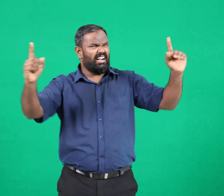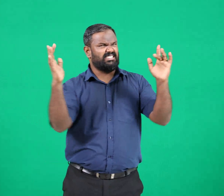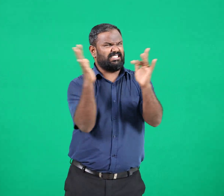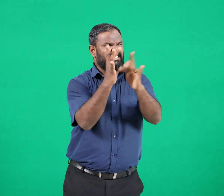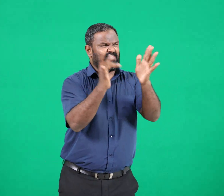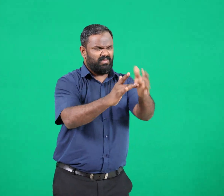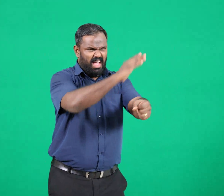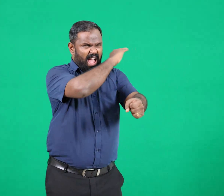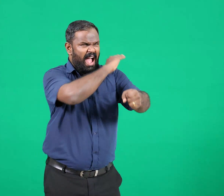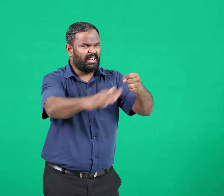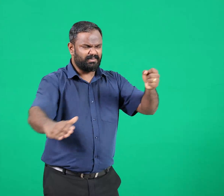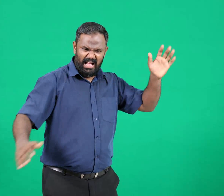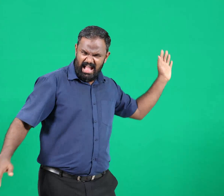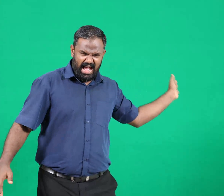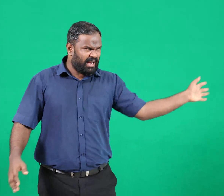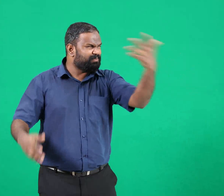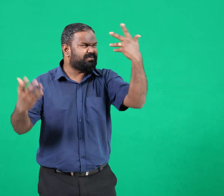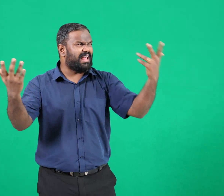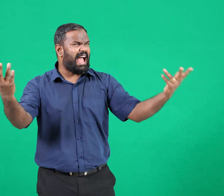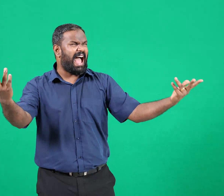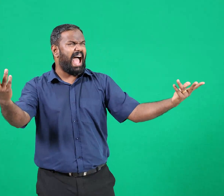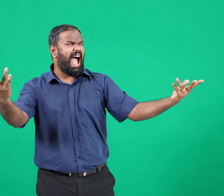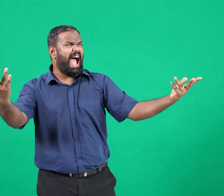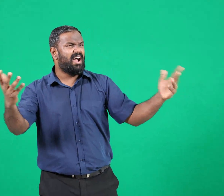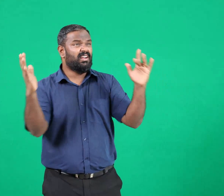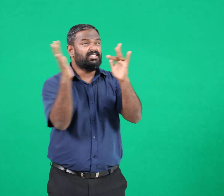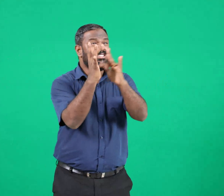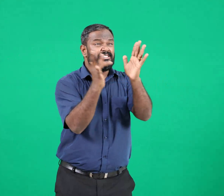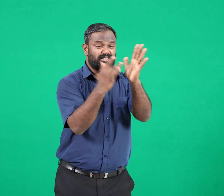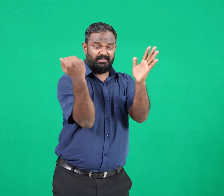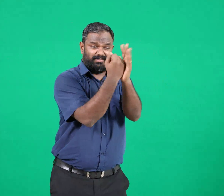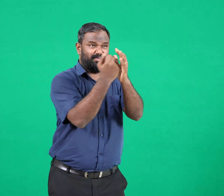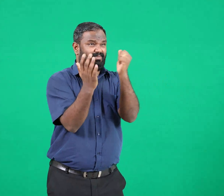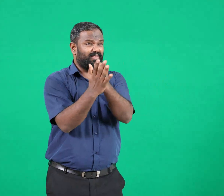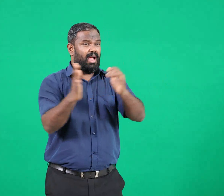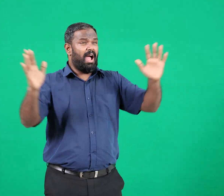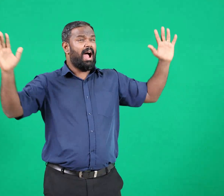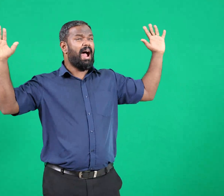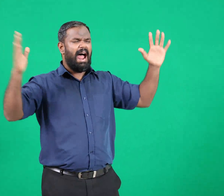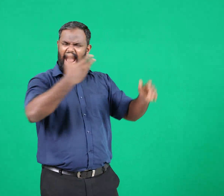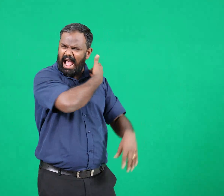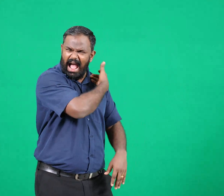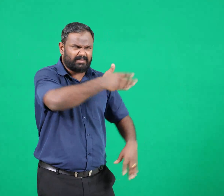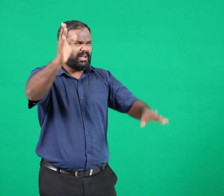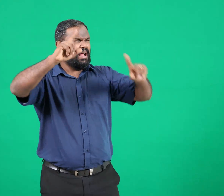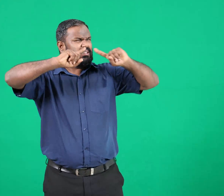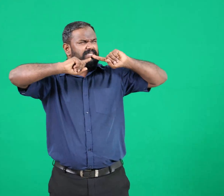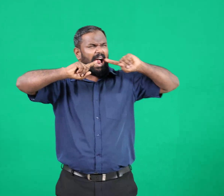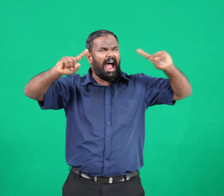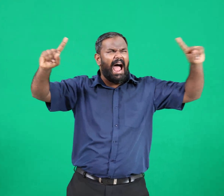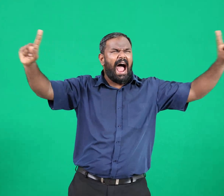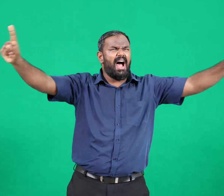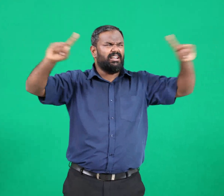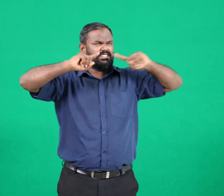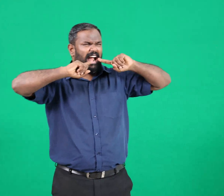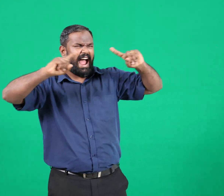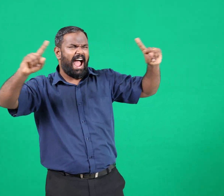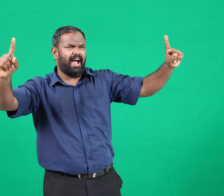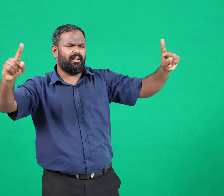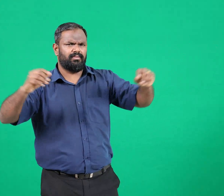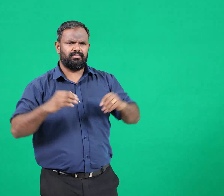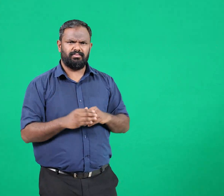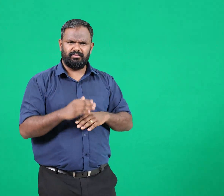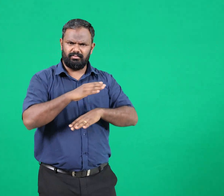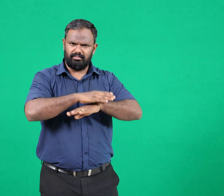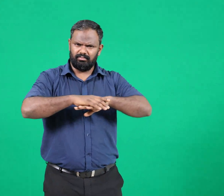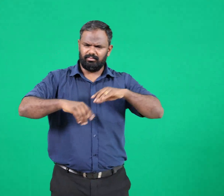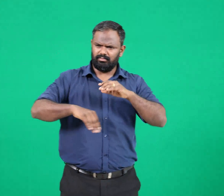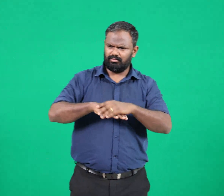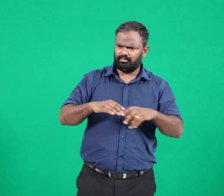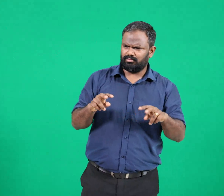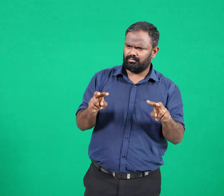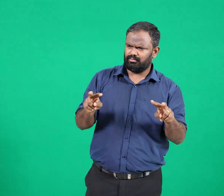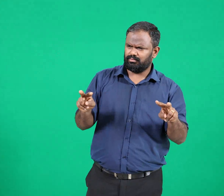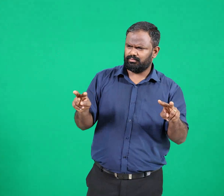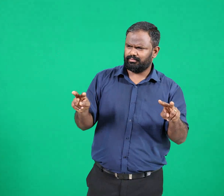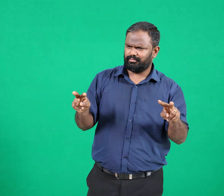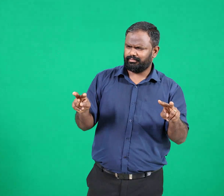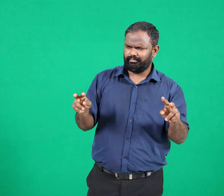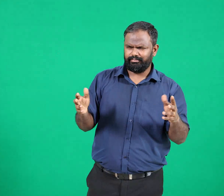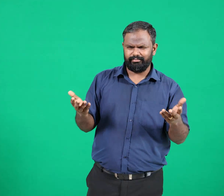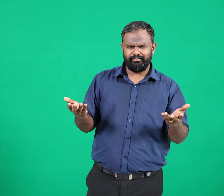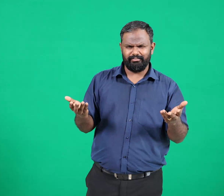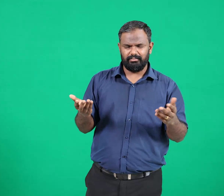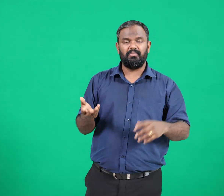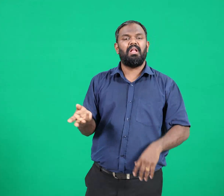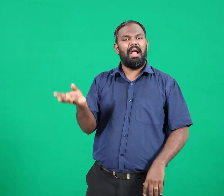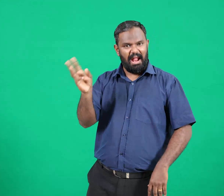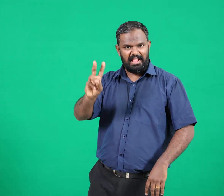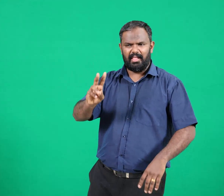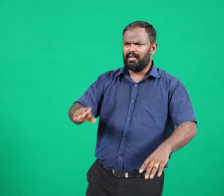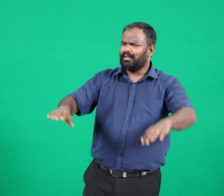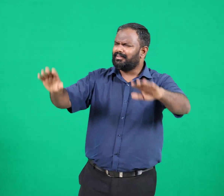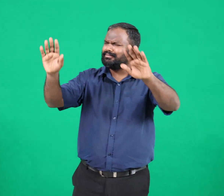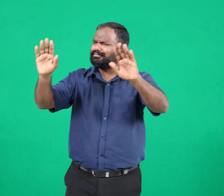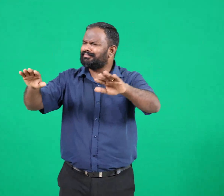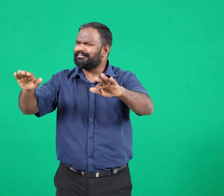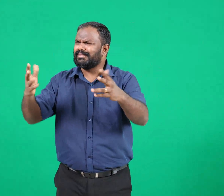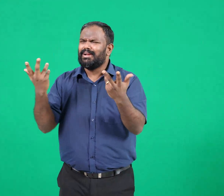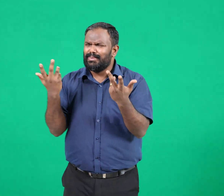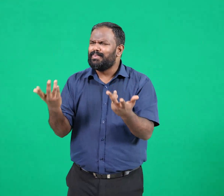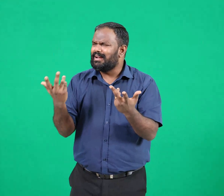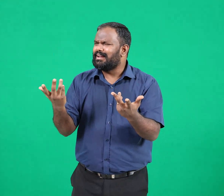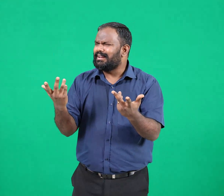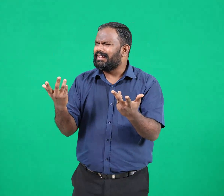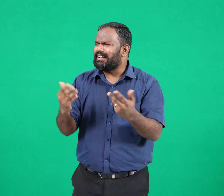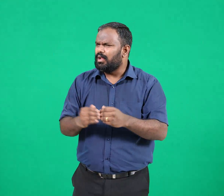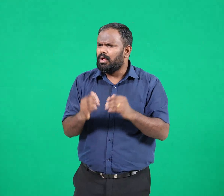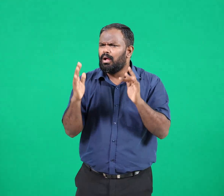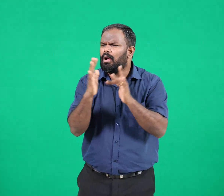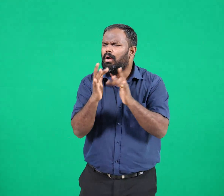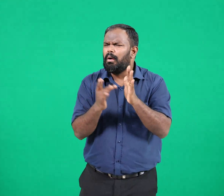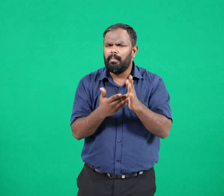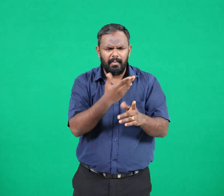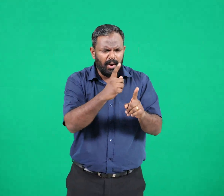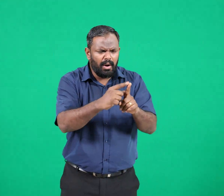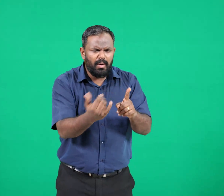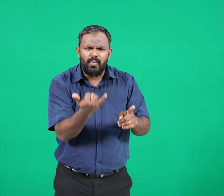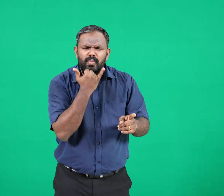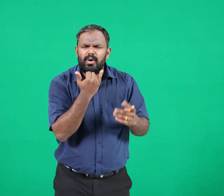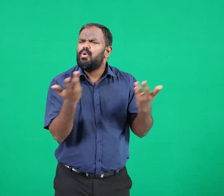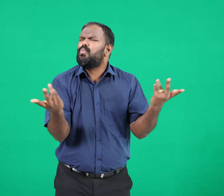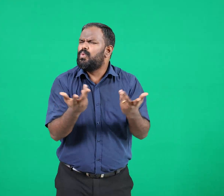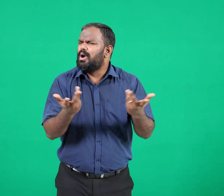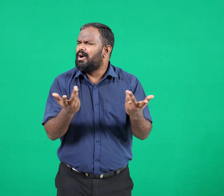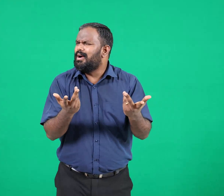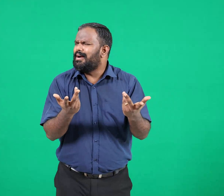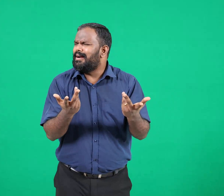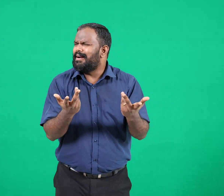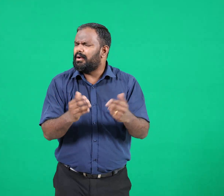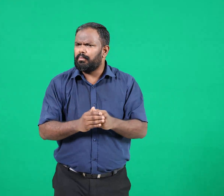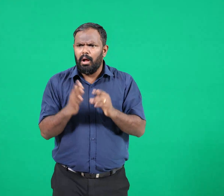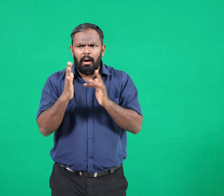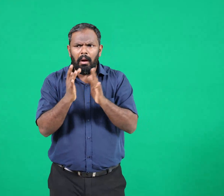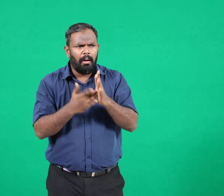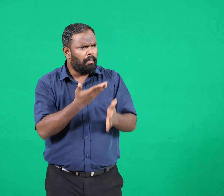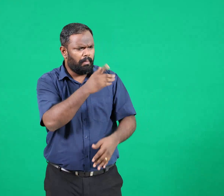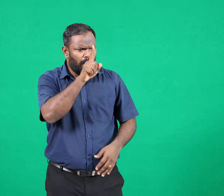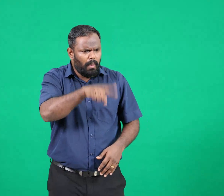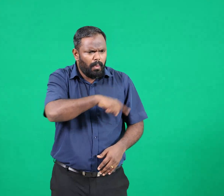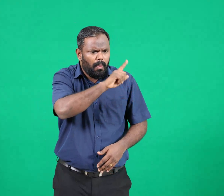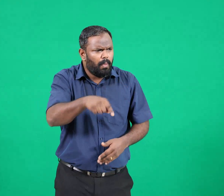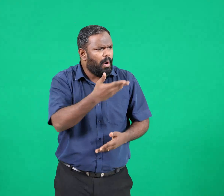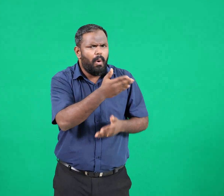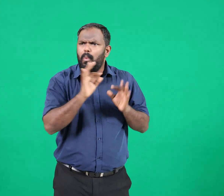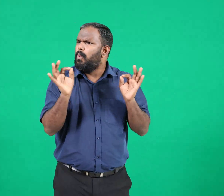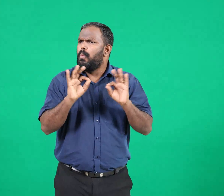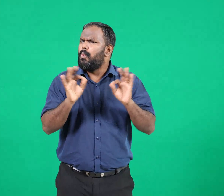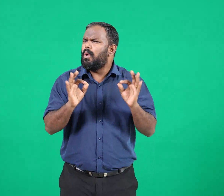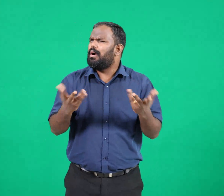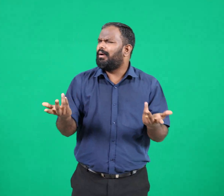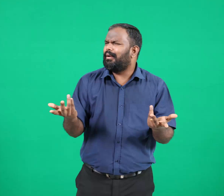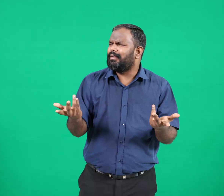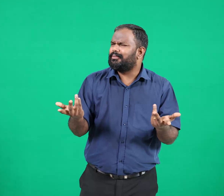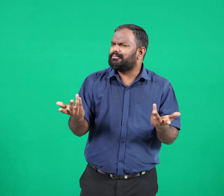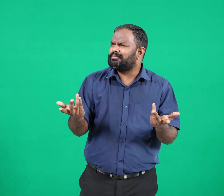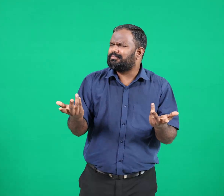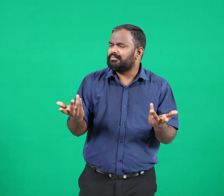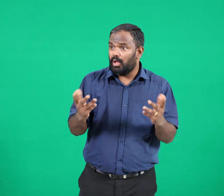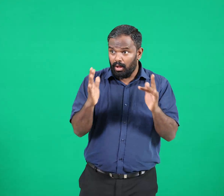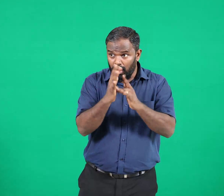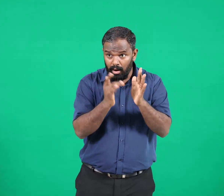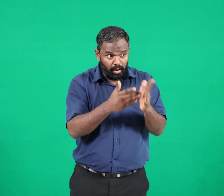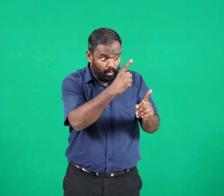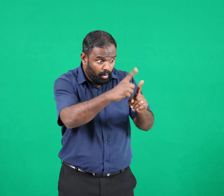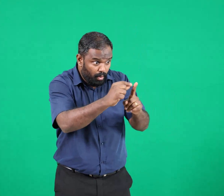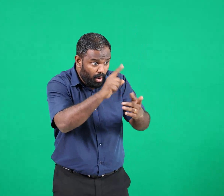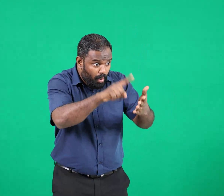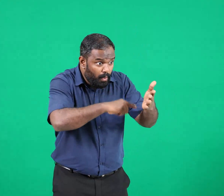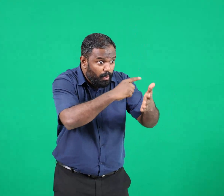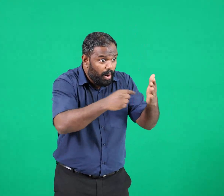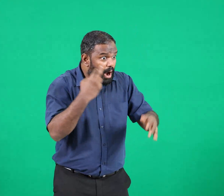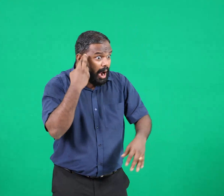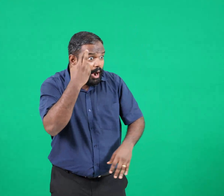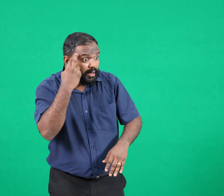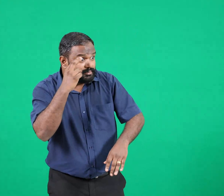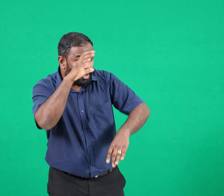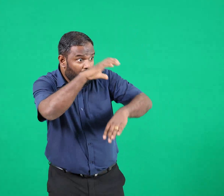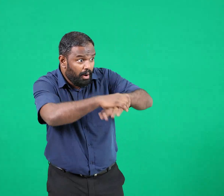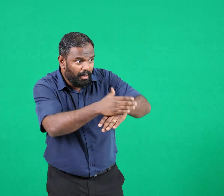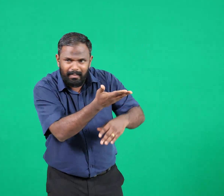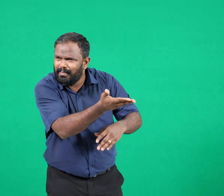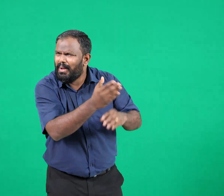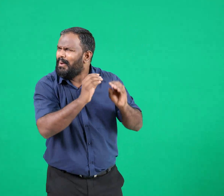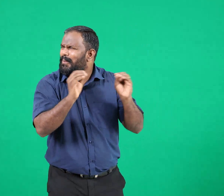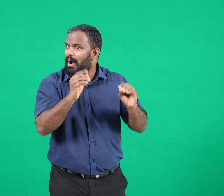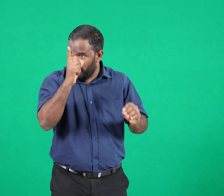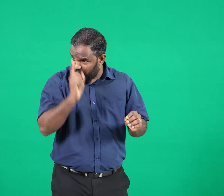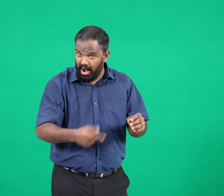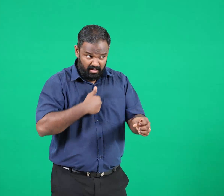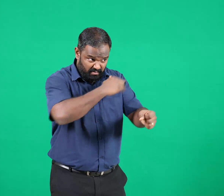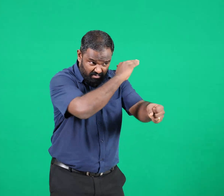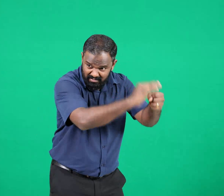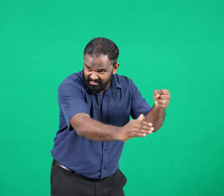A third time he said to them, "What evil has this man done? I have found in Him no offense worthy of death.